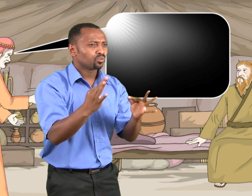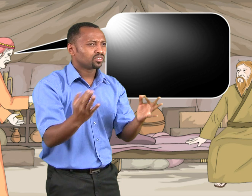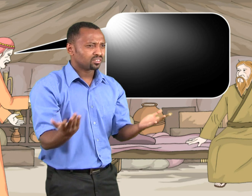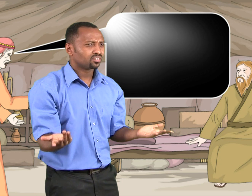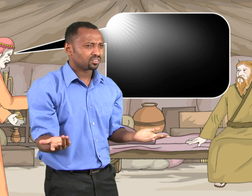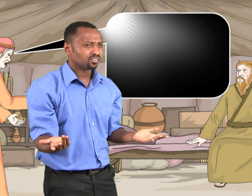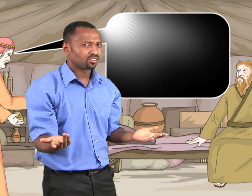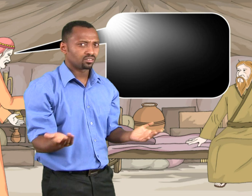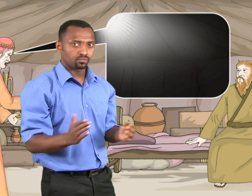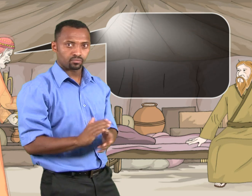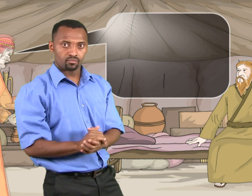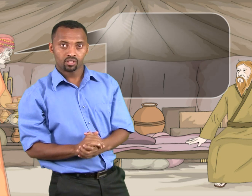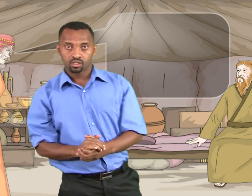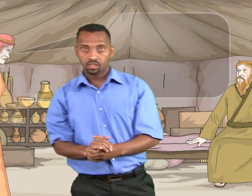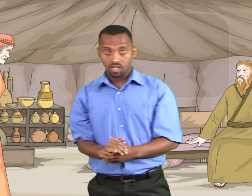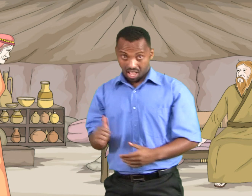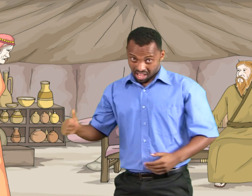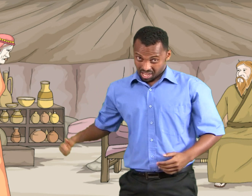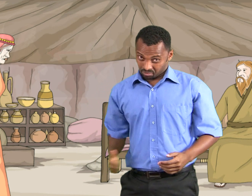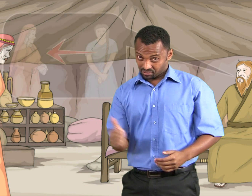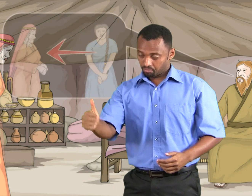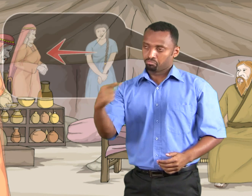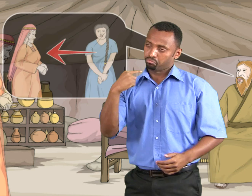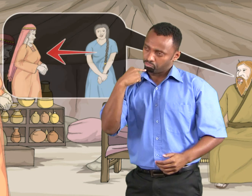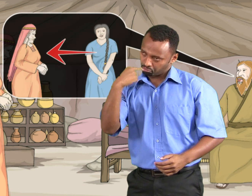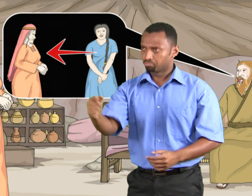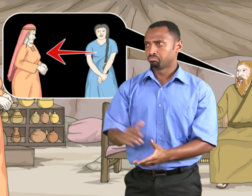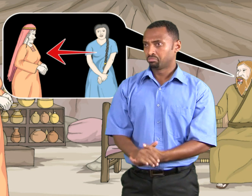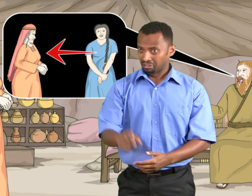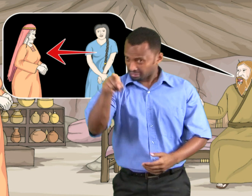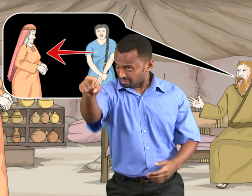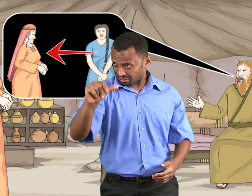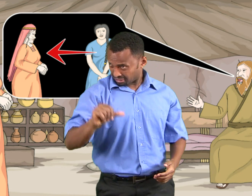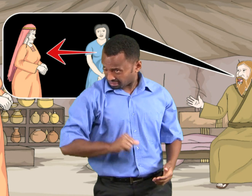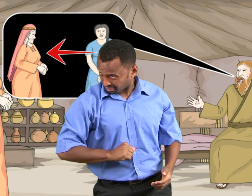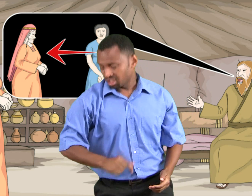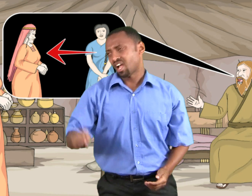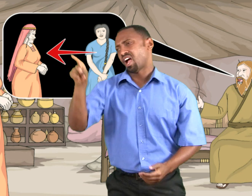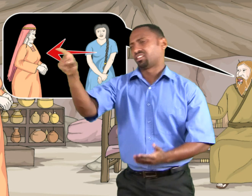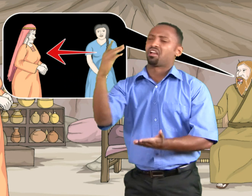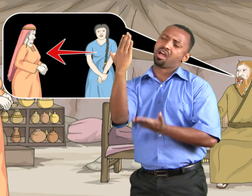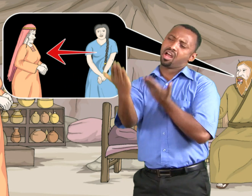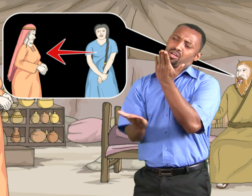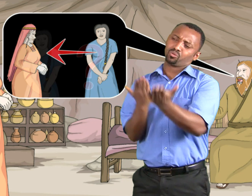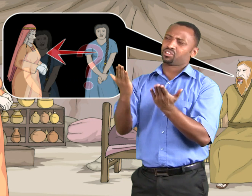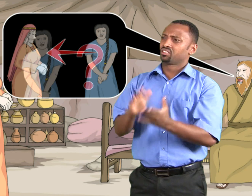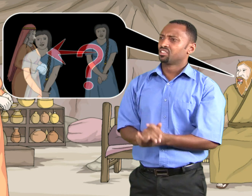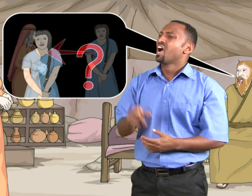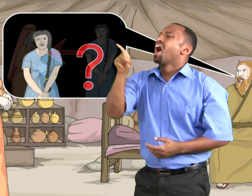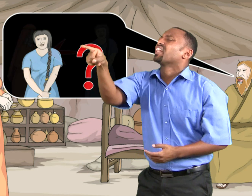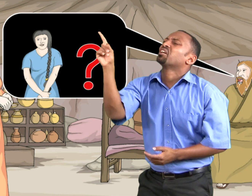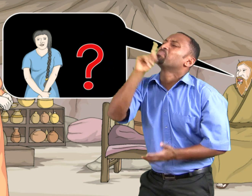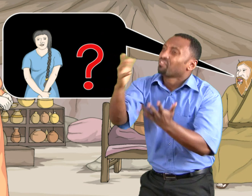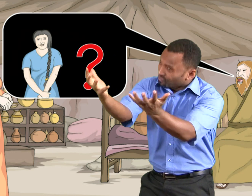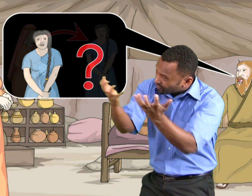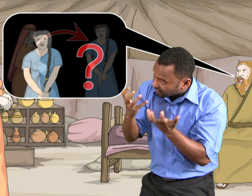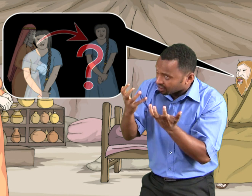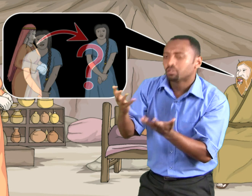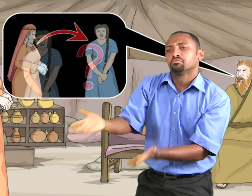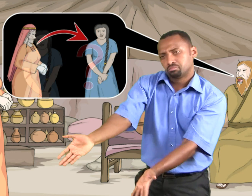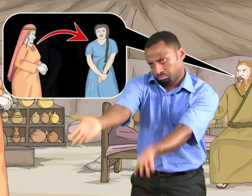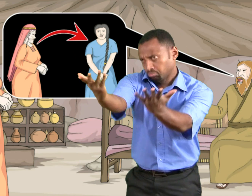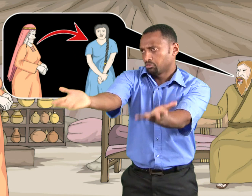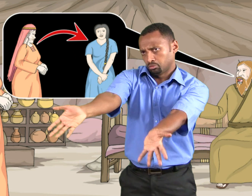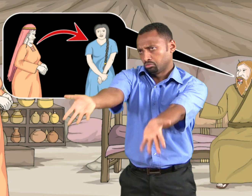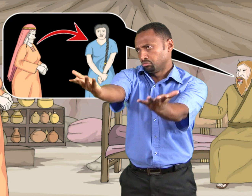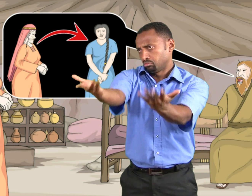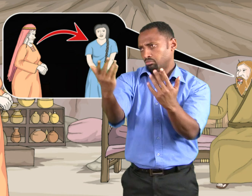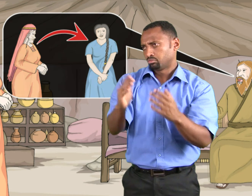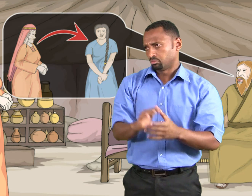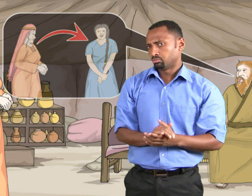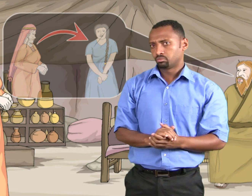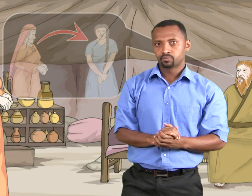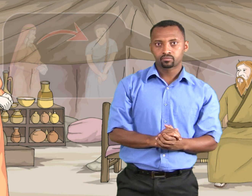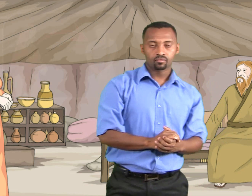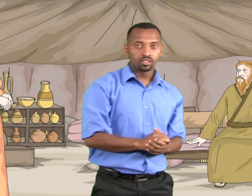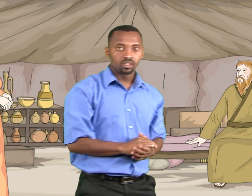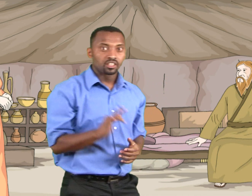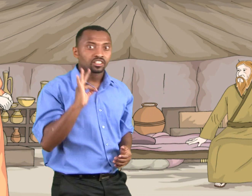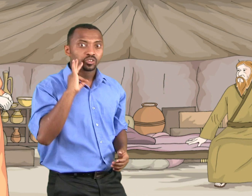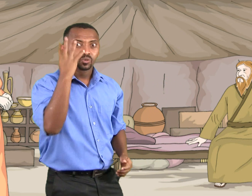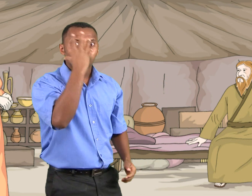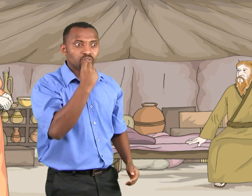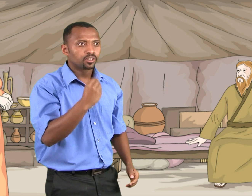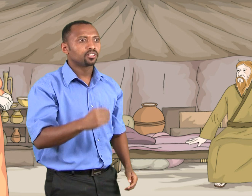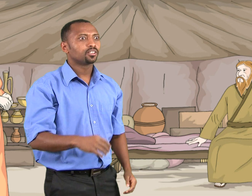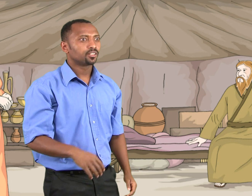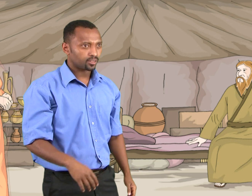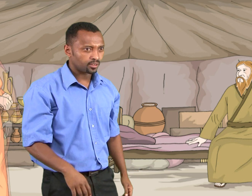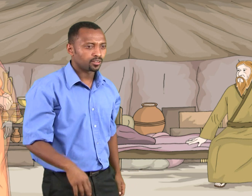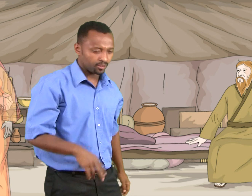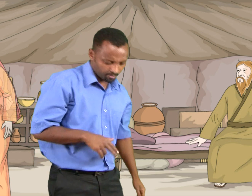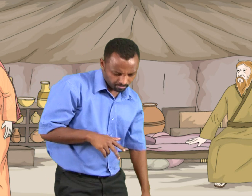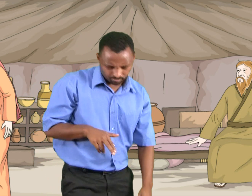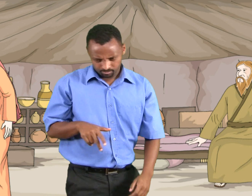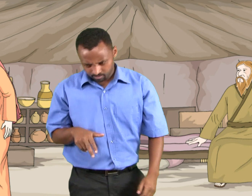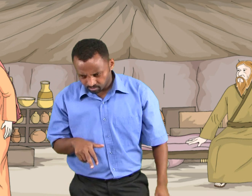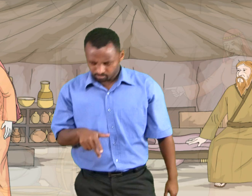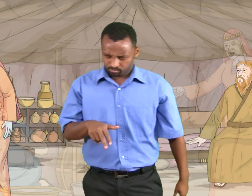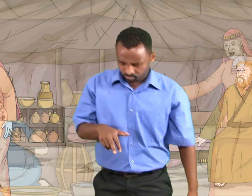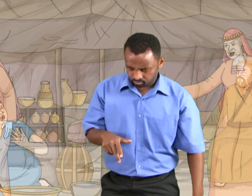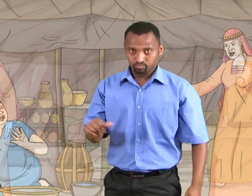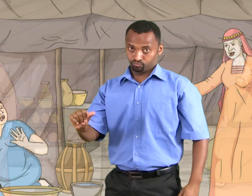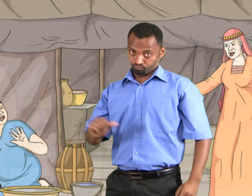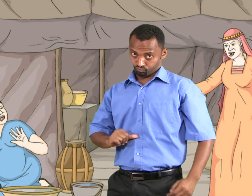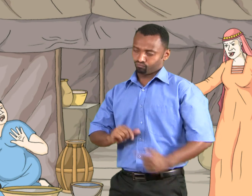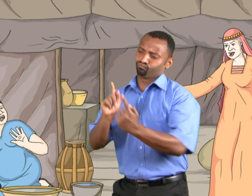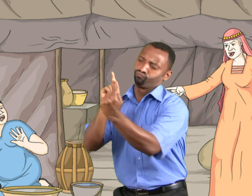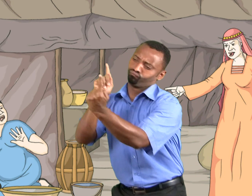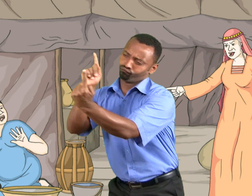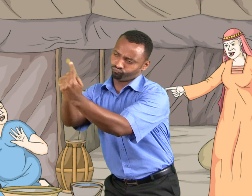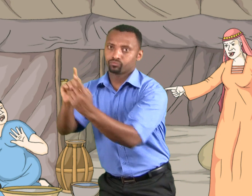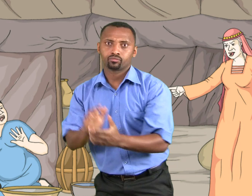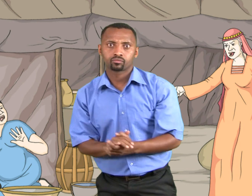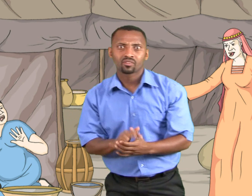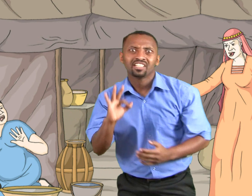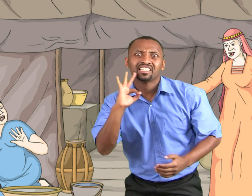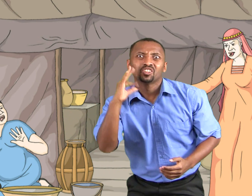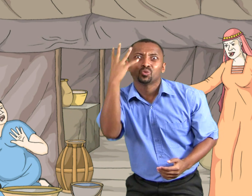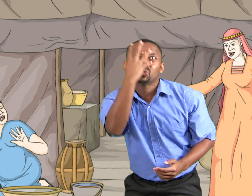“Here,” said Abram, “your servant is in your hands. Do whatever you want with her.”